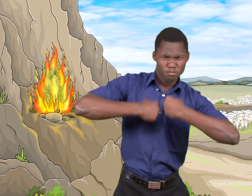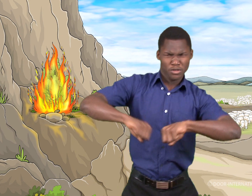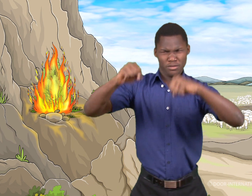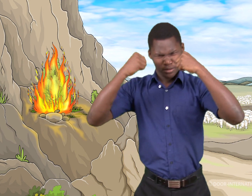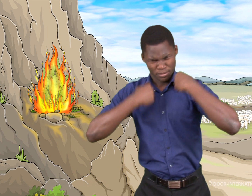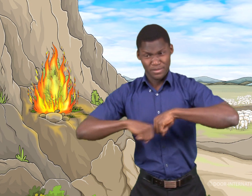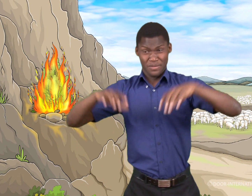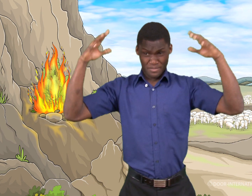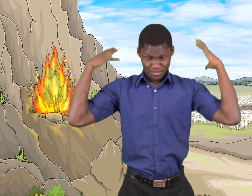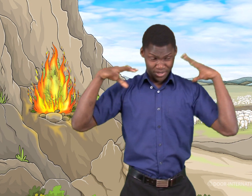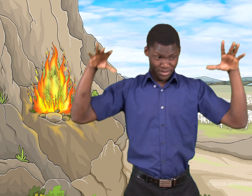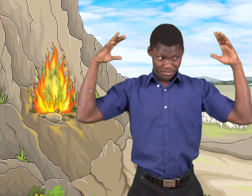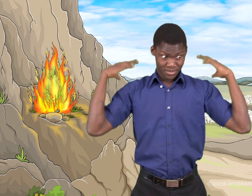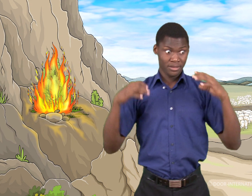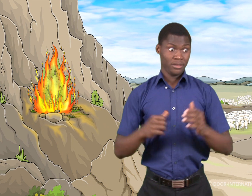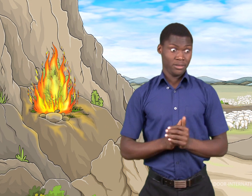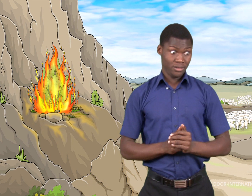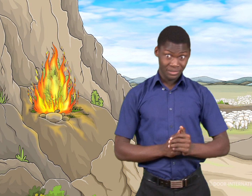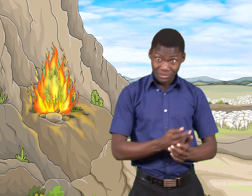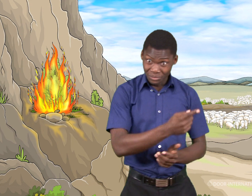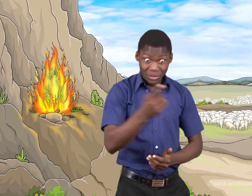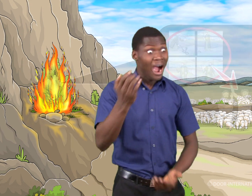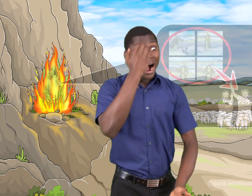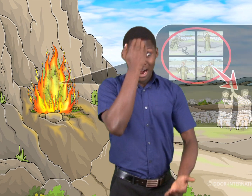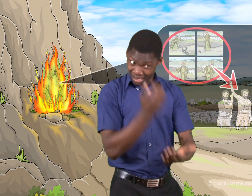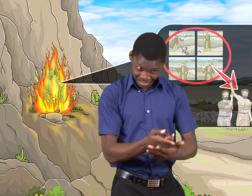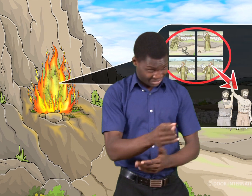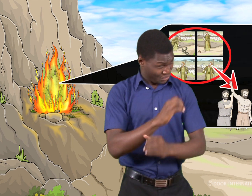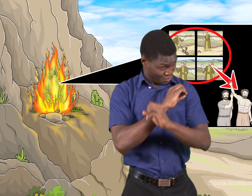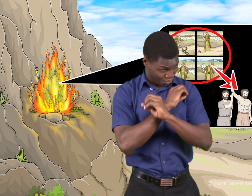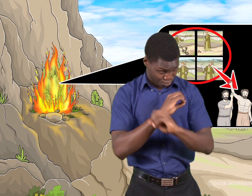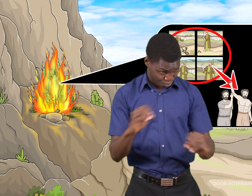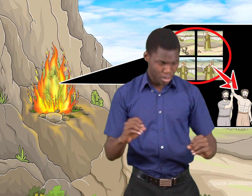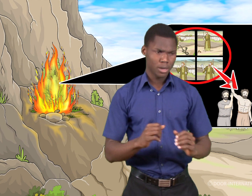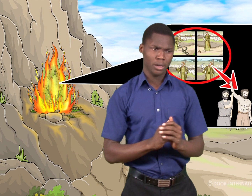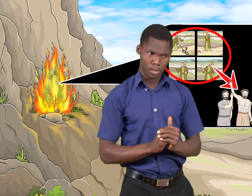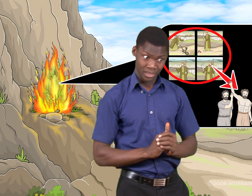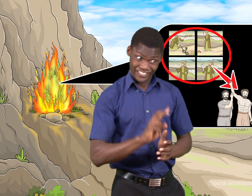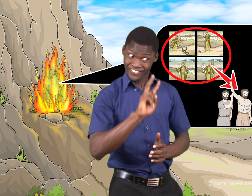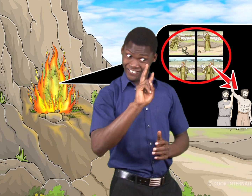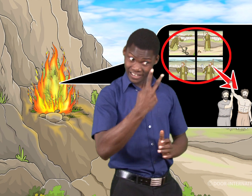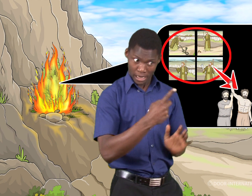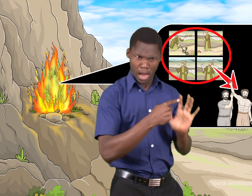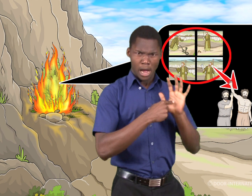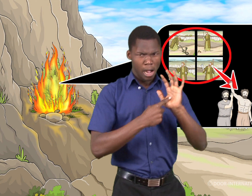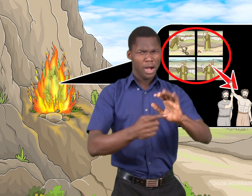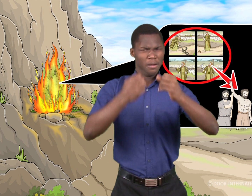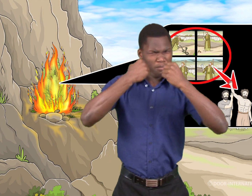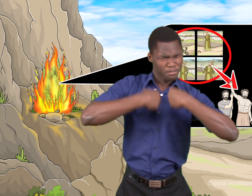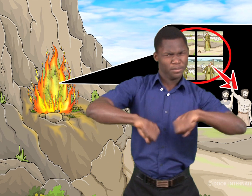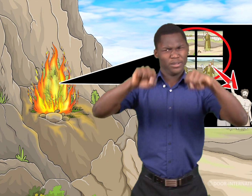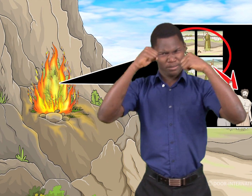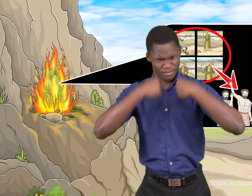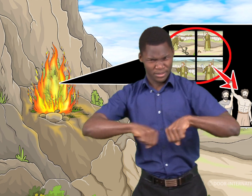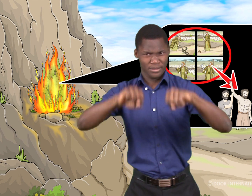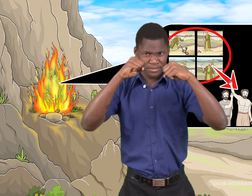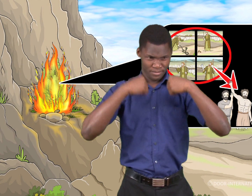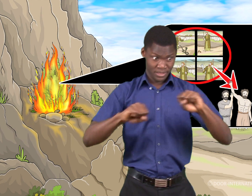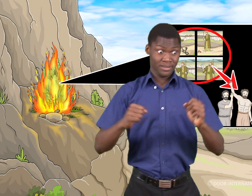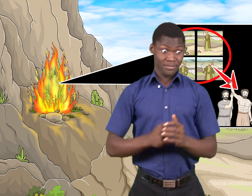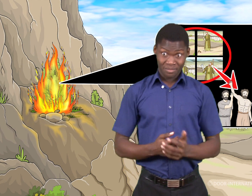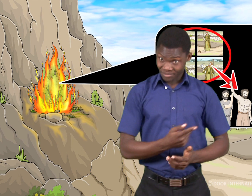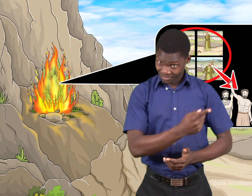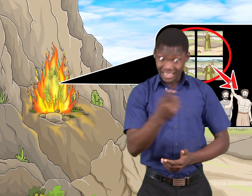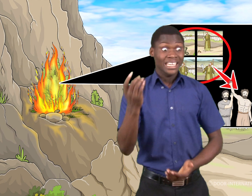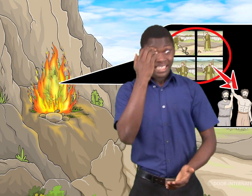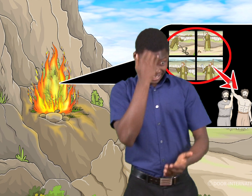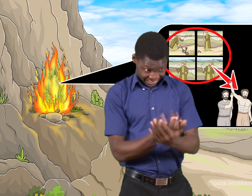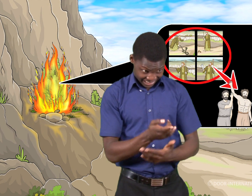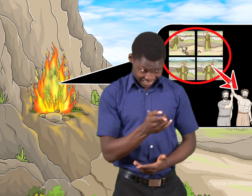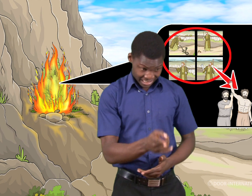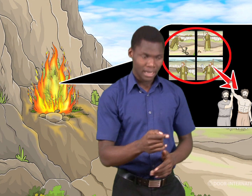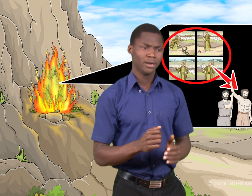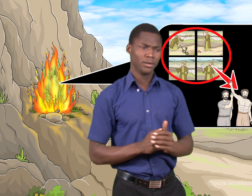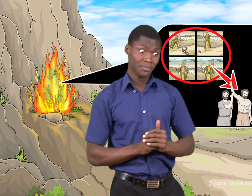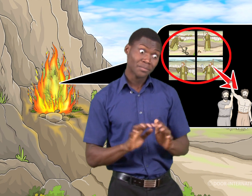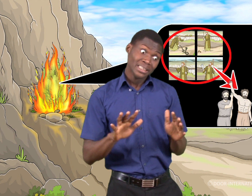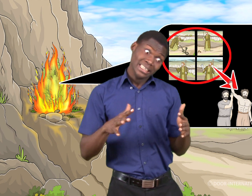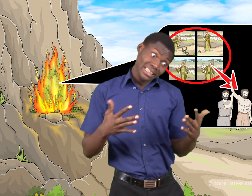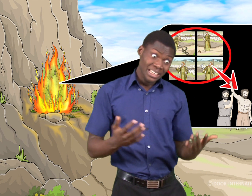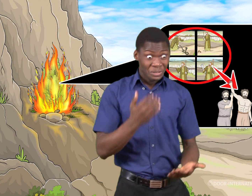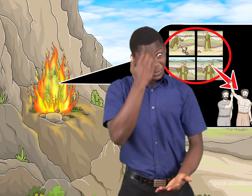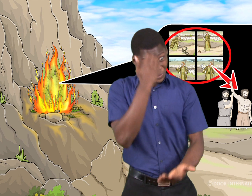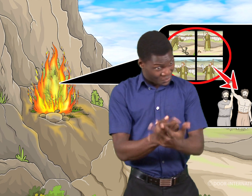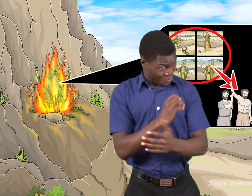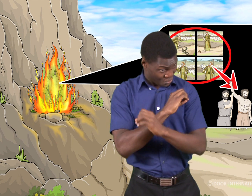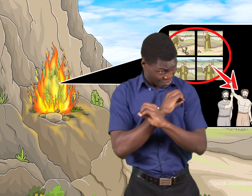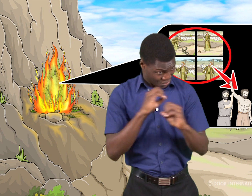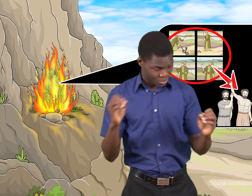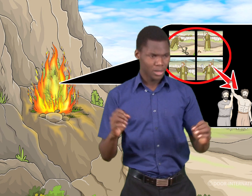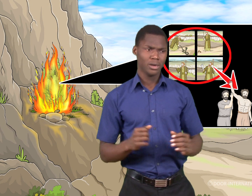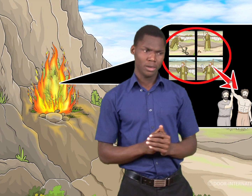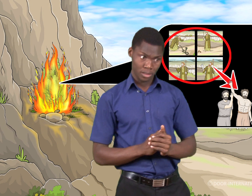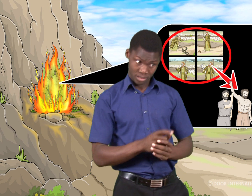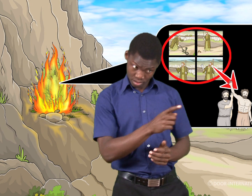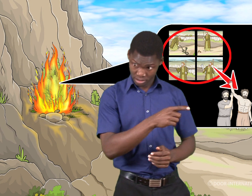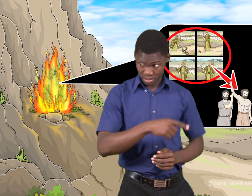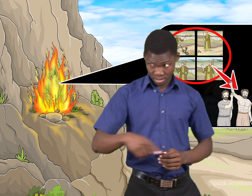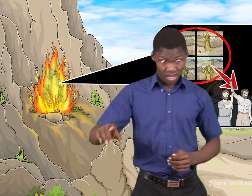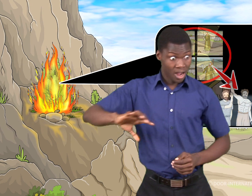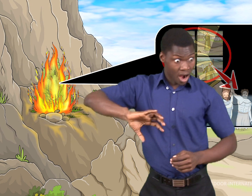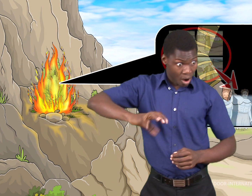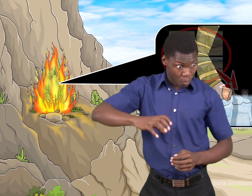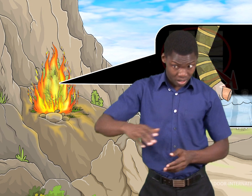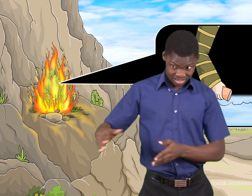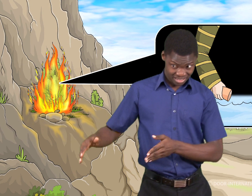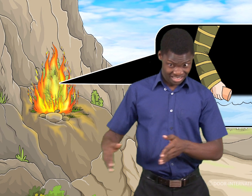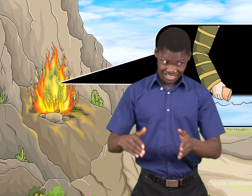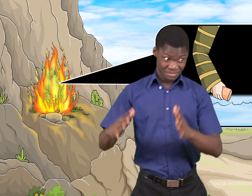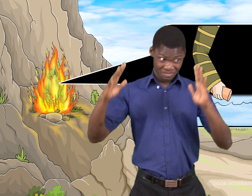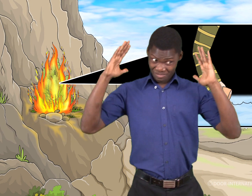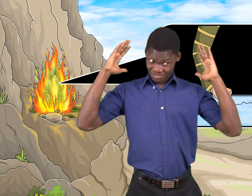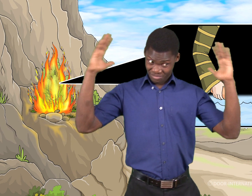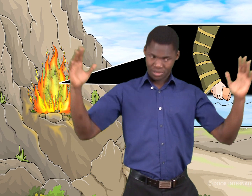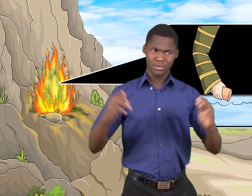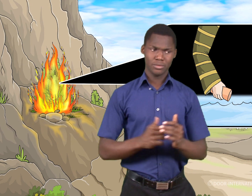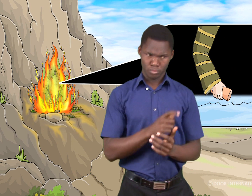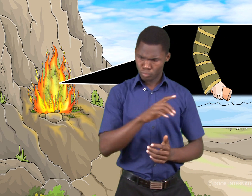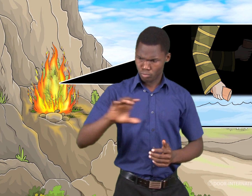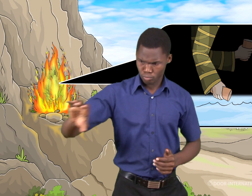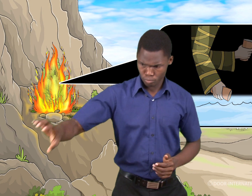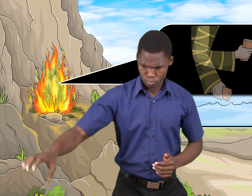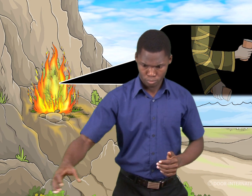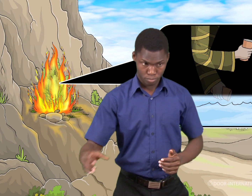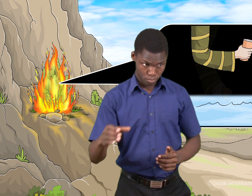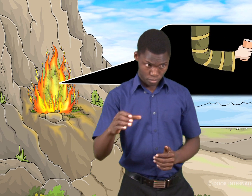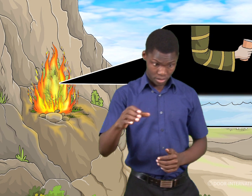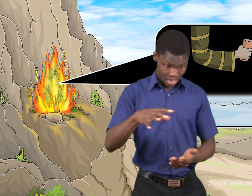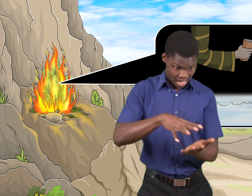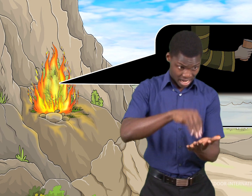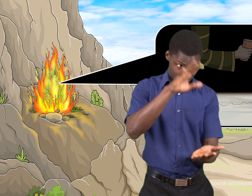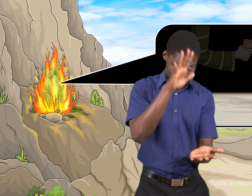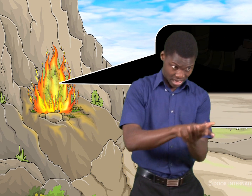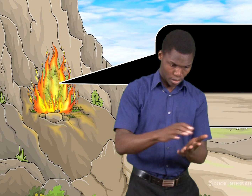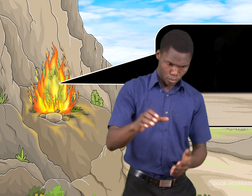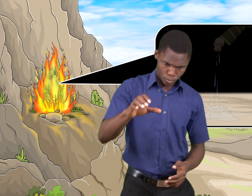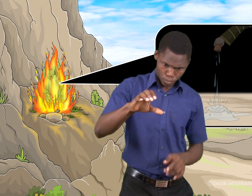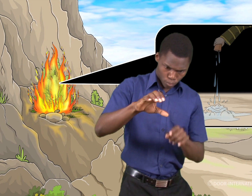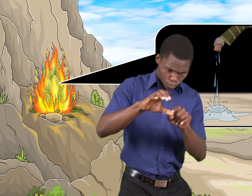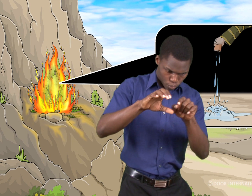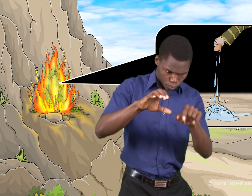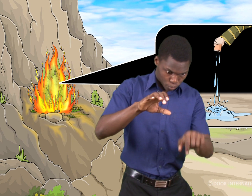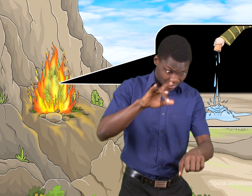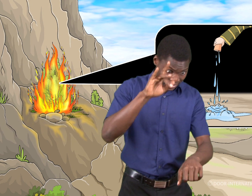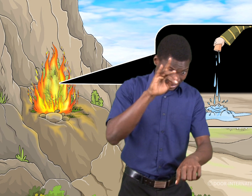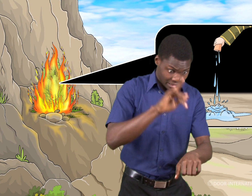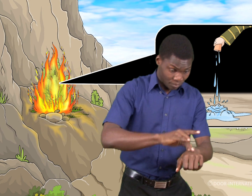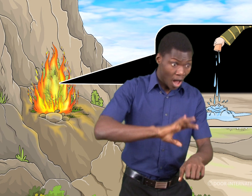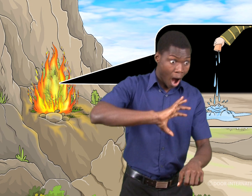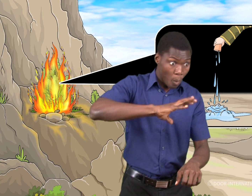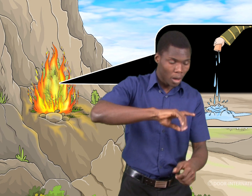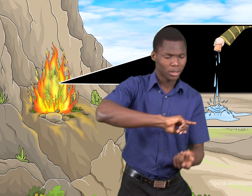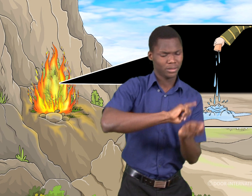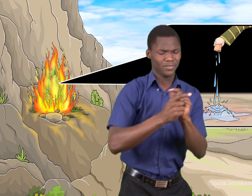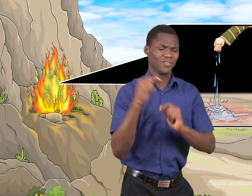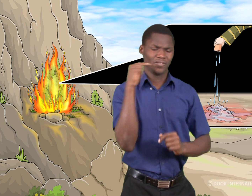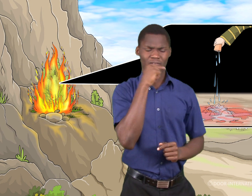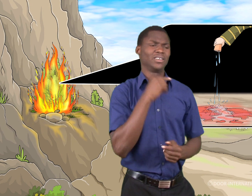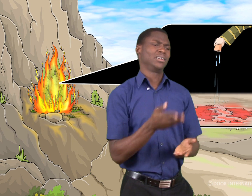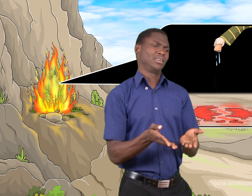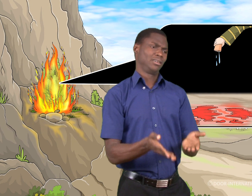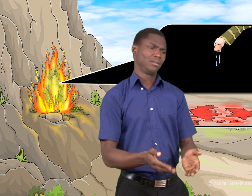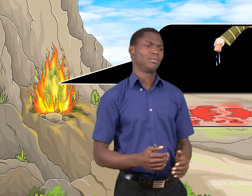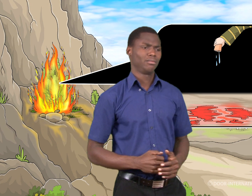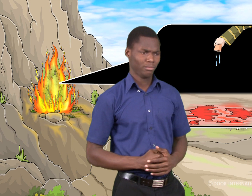And the LORD said, “If they refuse to believe you or heed the witness of the first sign, they may believe that of the second. But if they do not believe even these two signs or listen to your voice, take some water from the Nile and pour it on the dry ground.